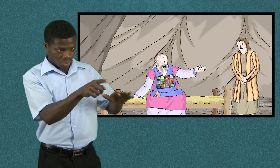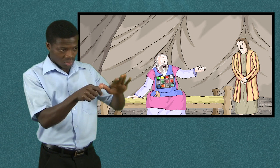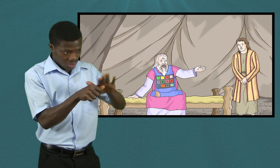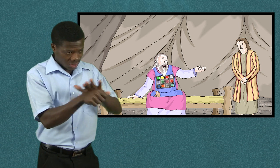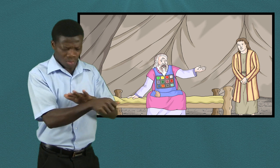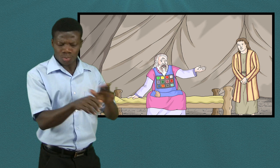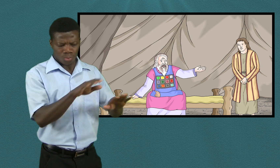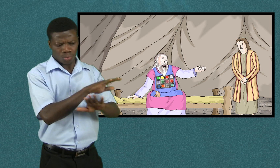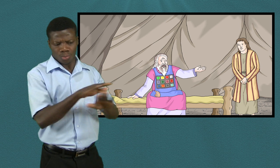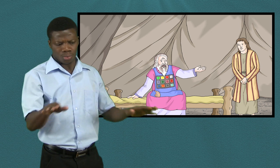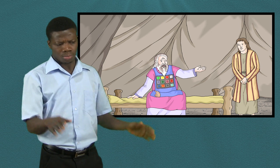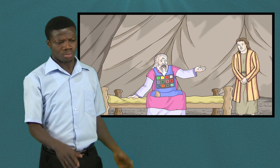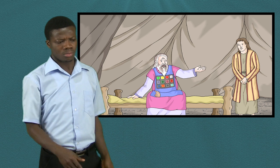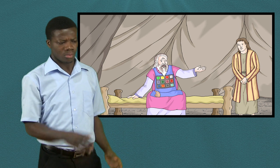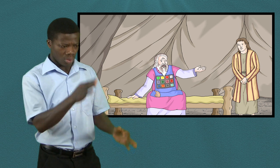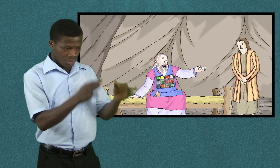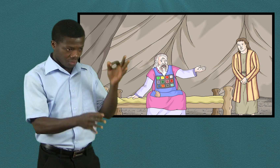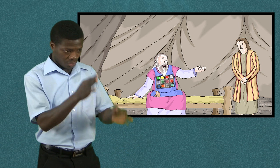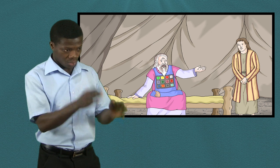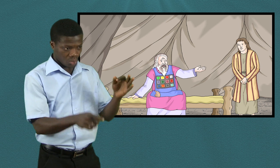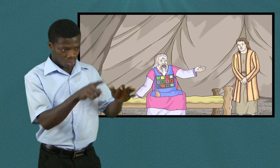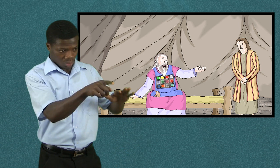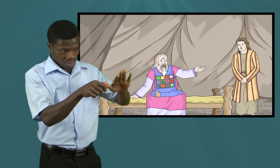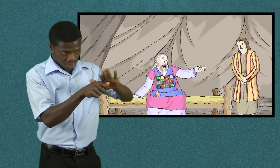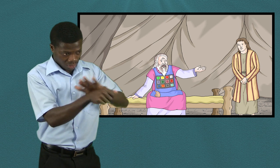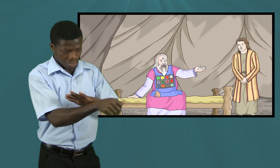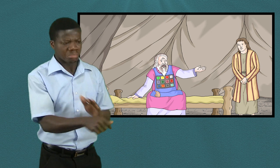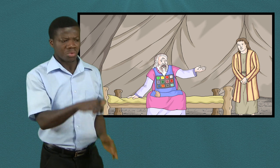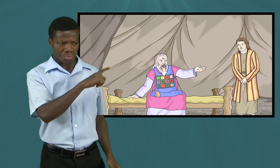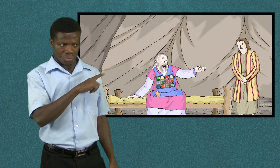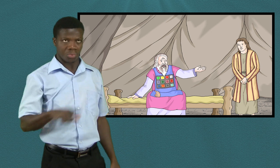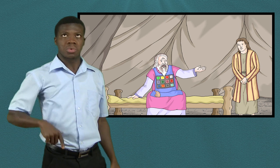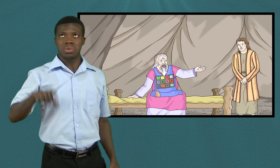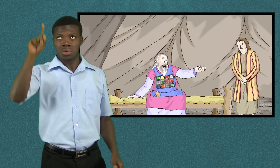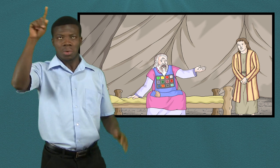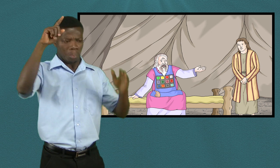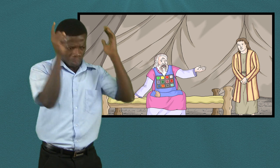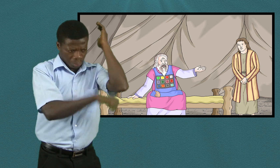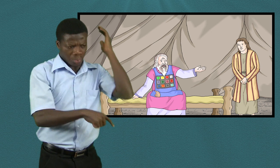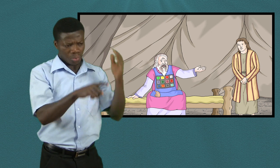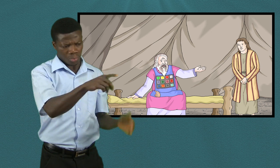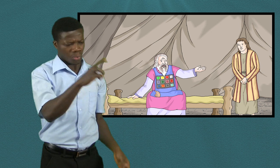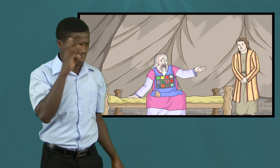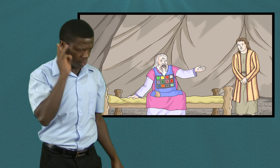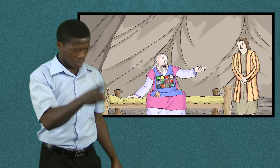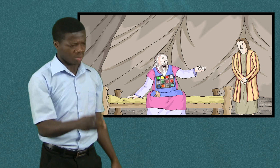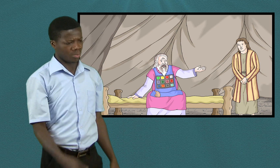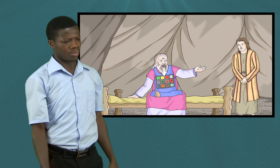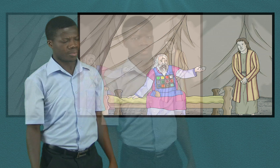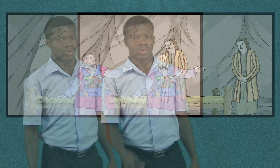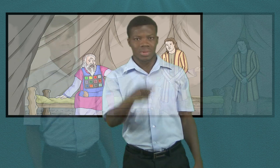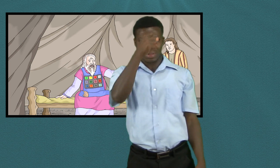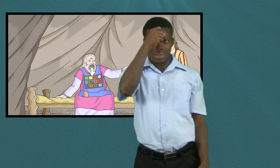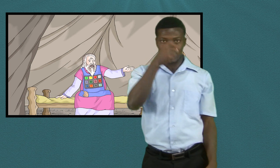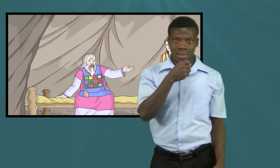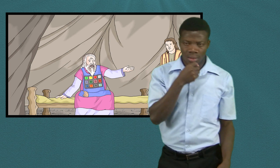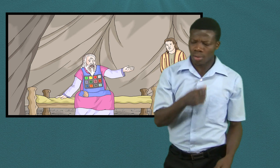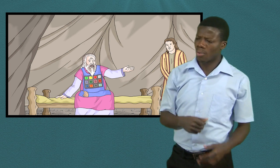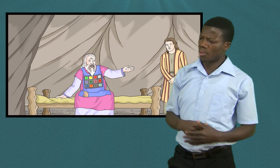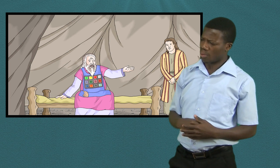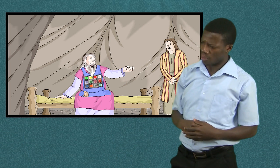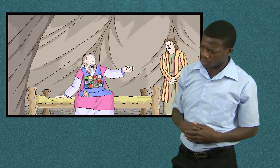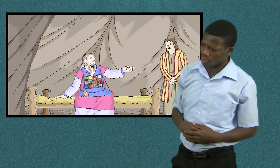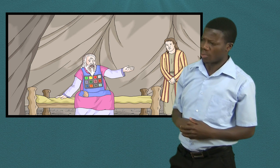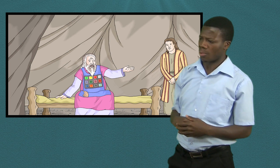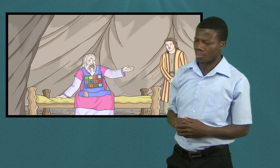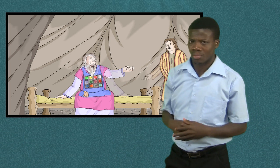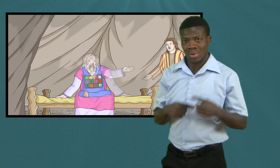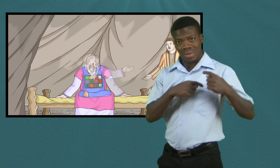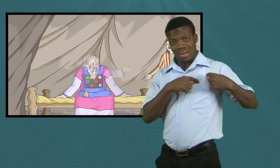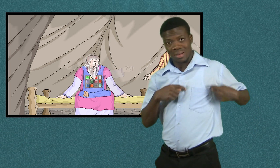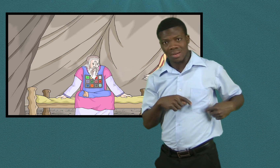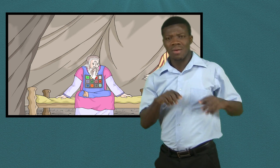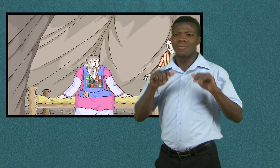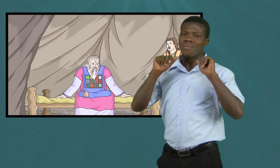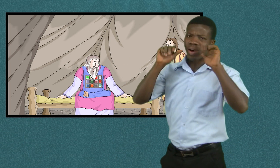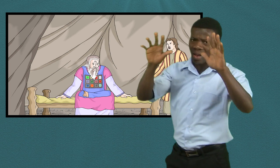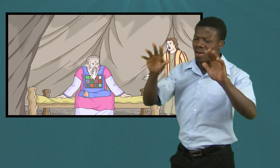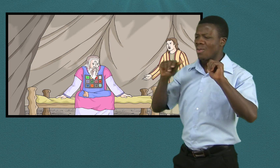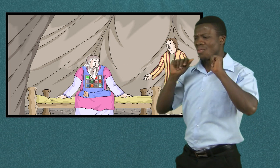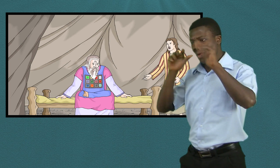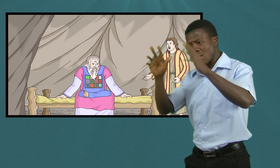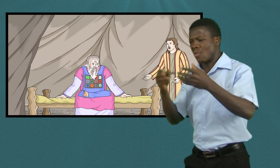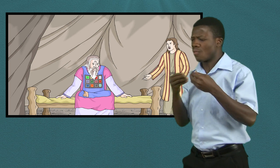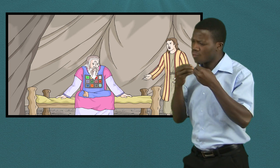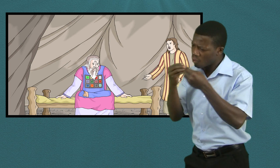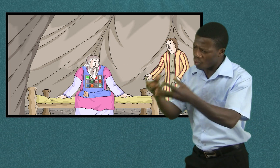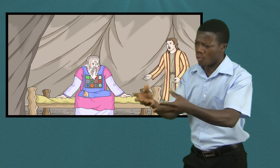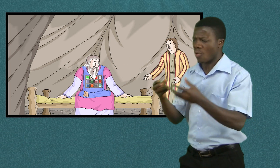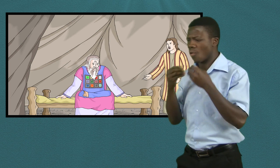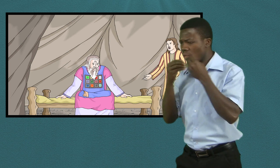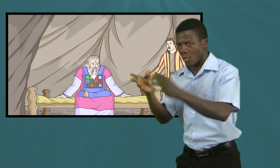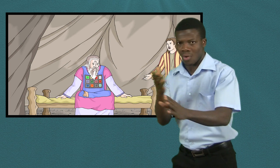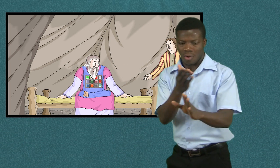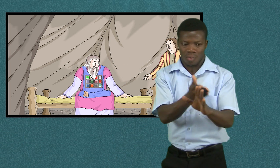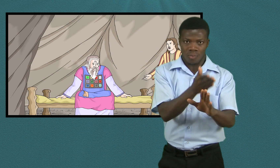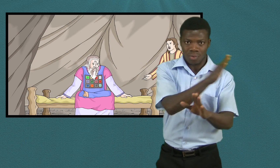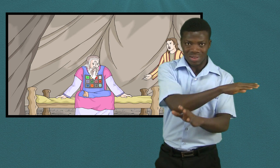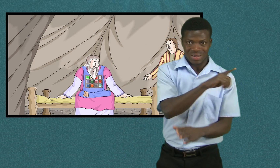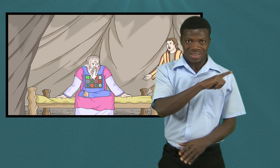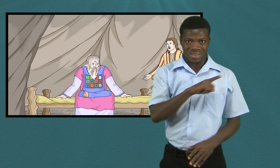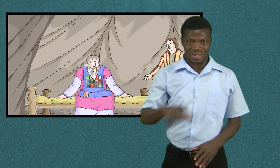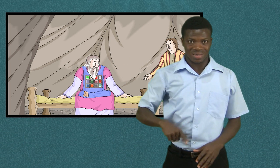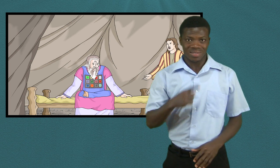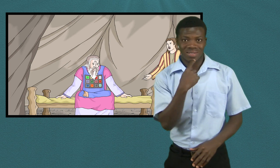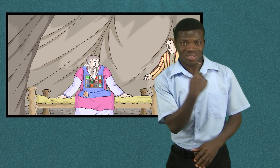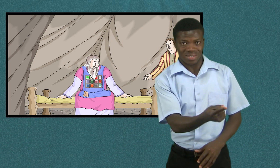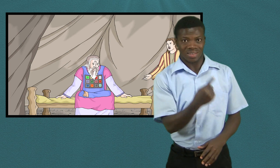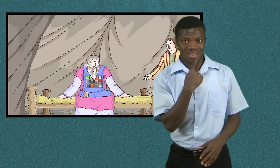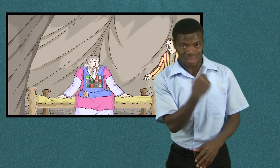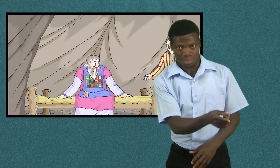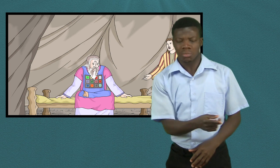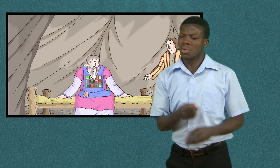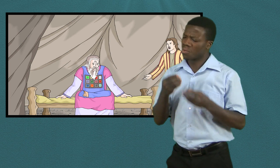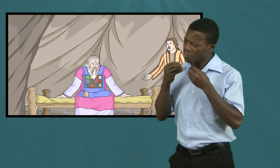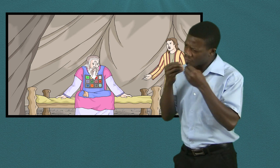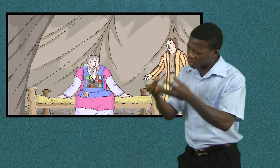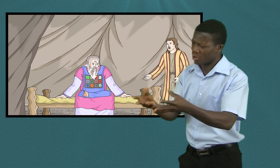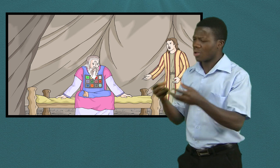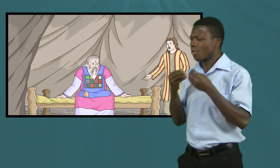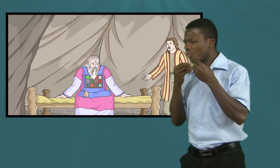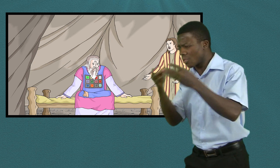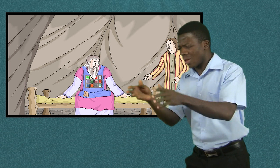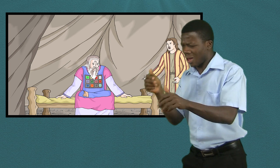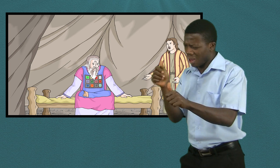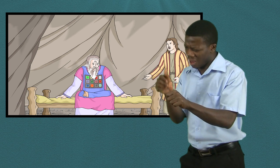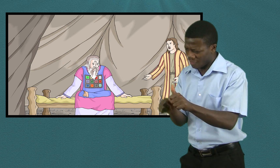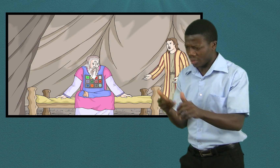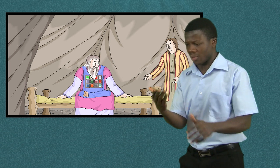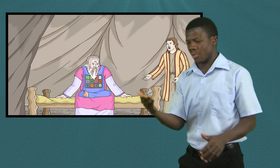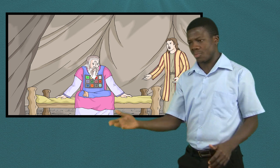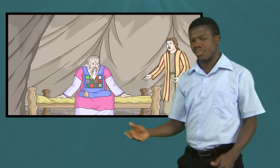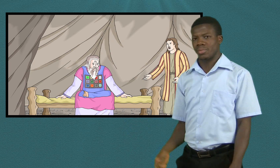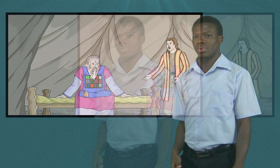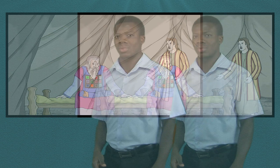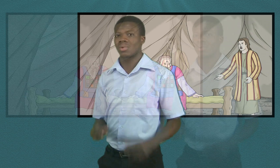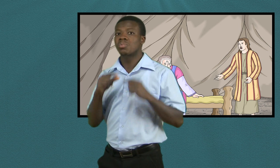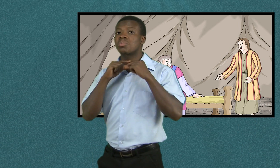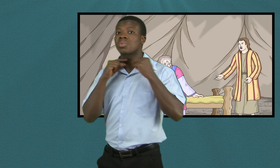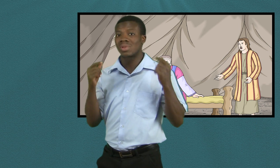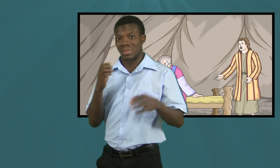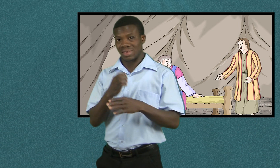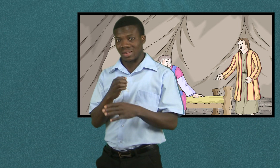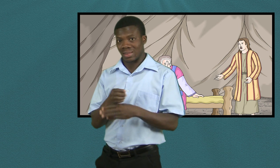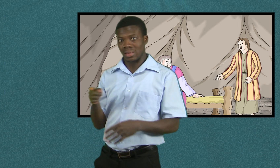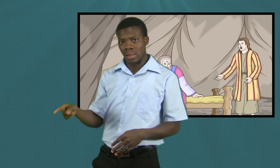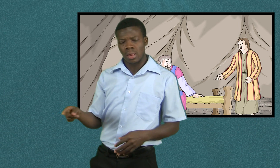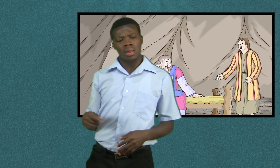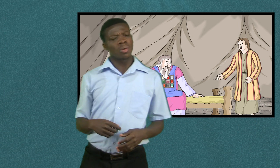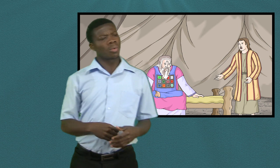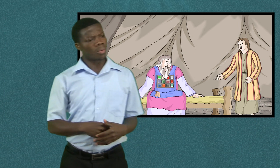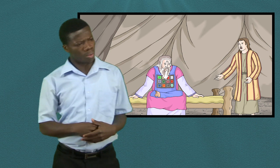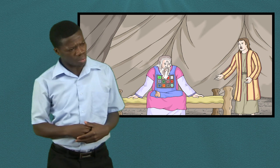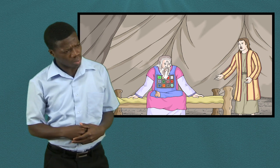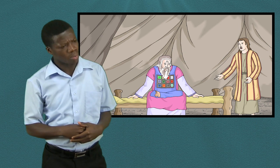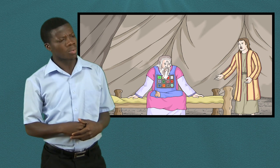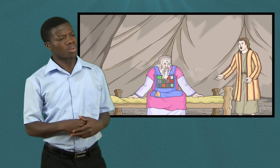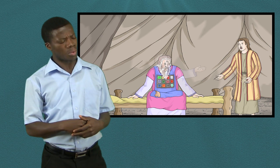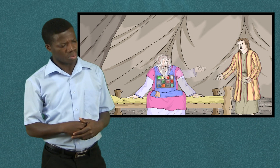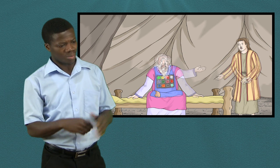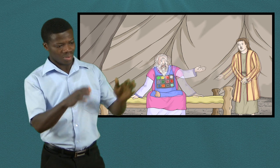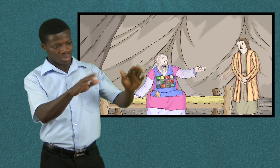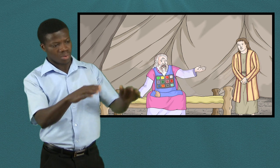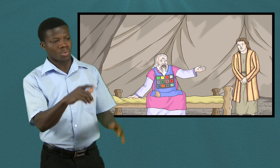May God punish you, and ever so severely, if you hide from me anything He said to you.”